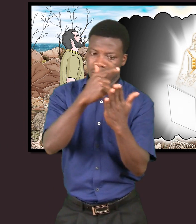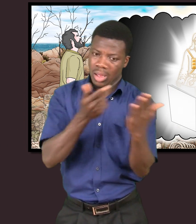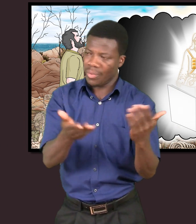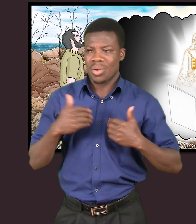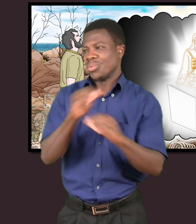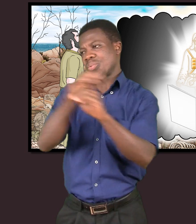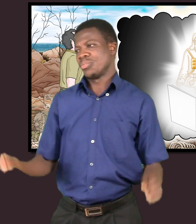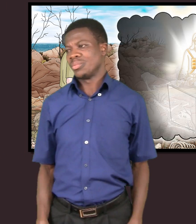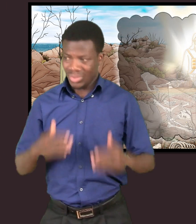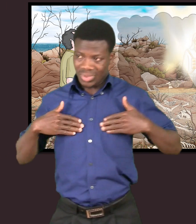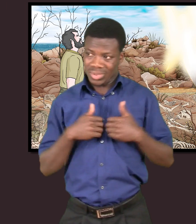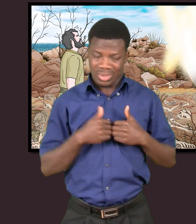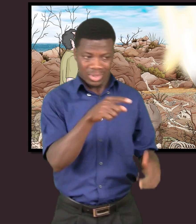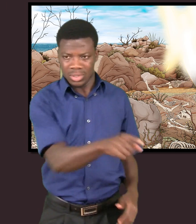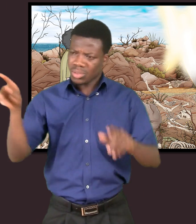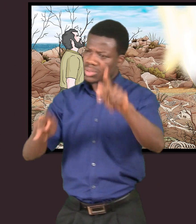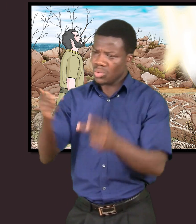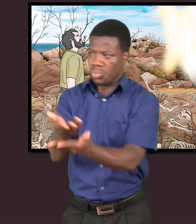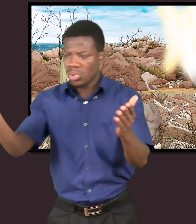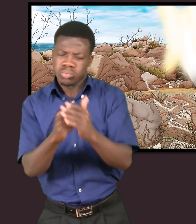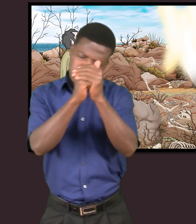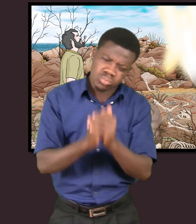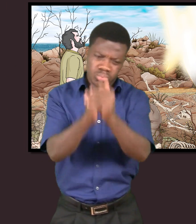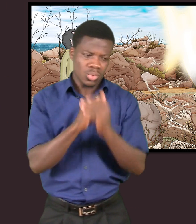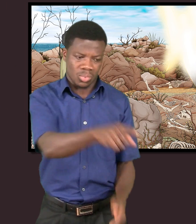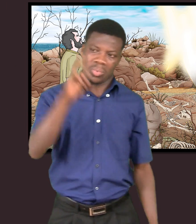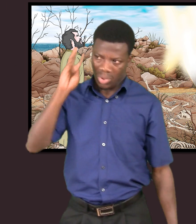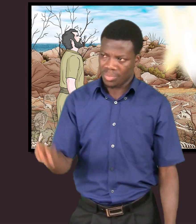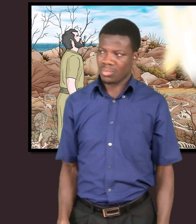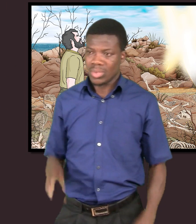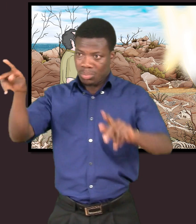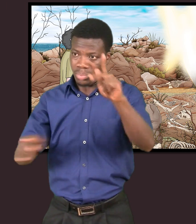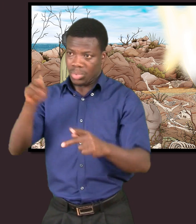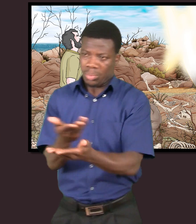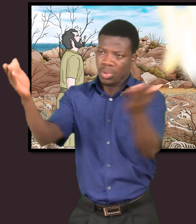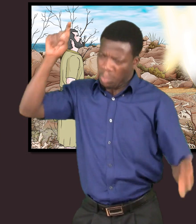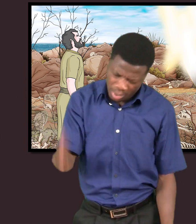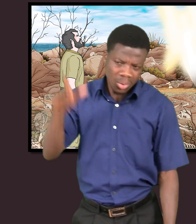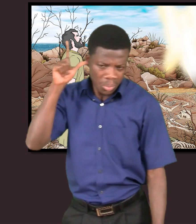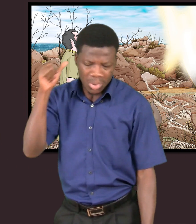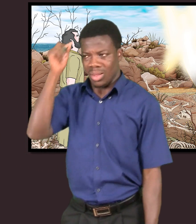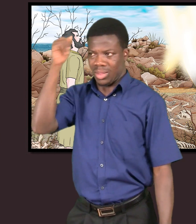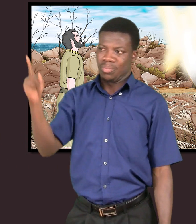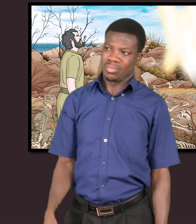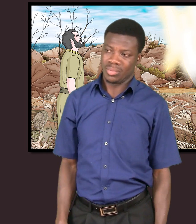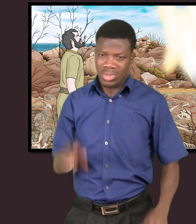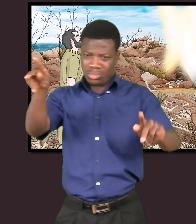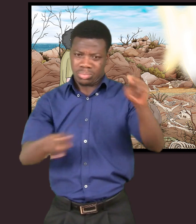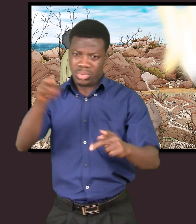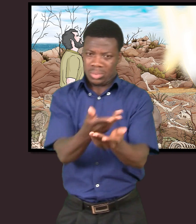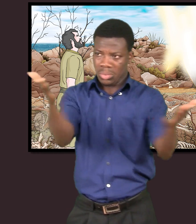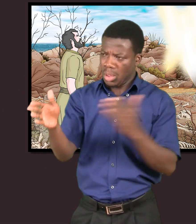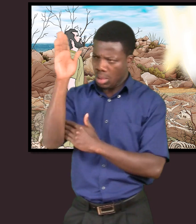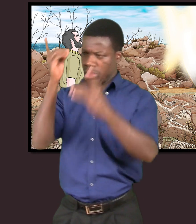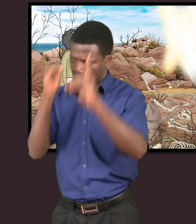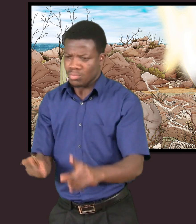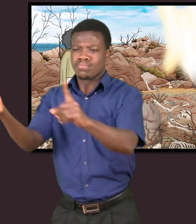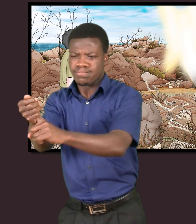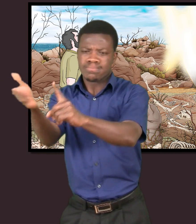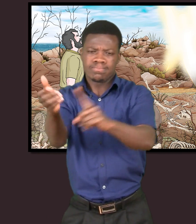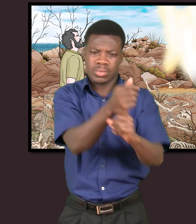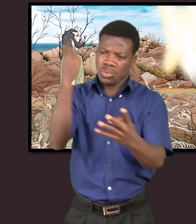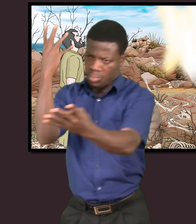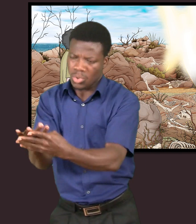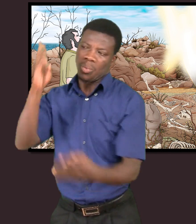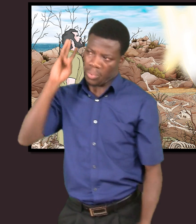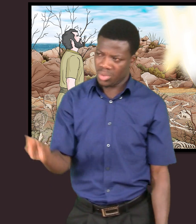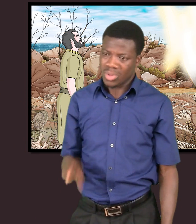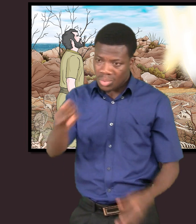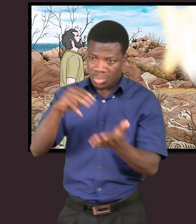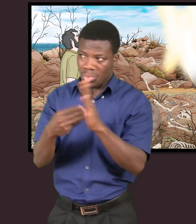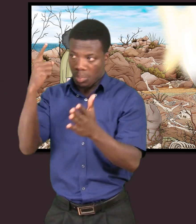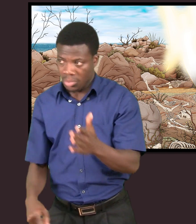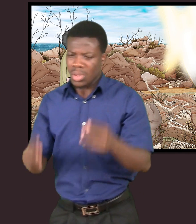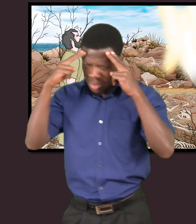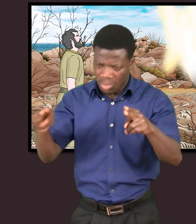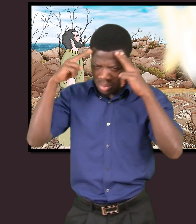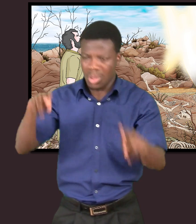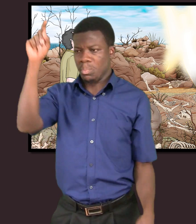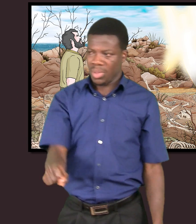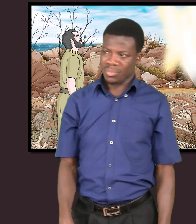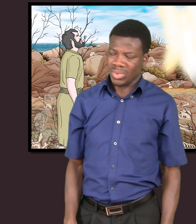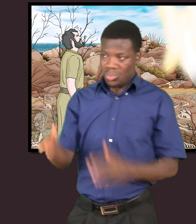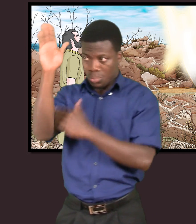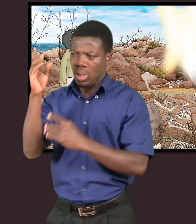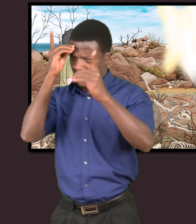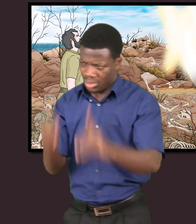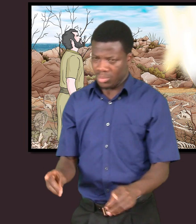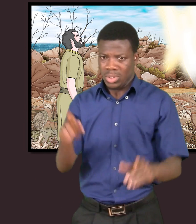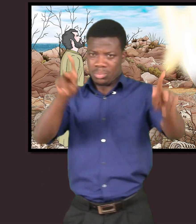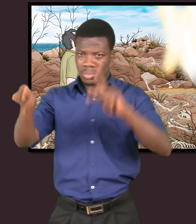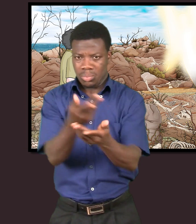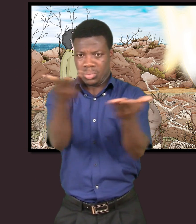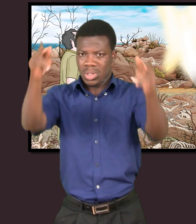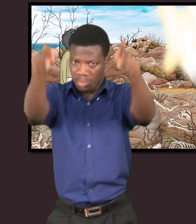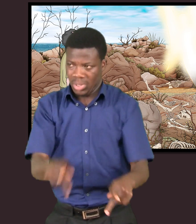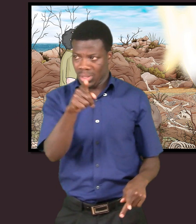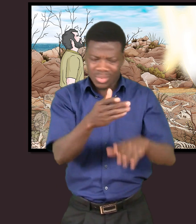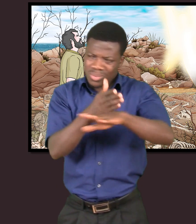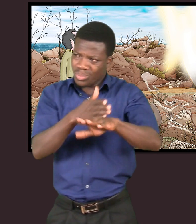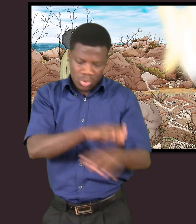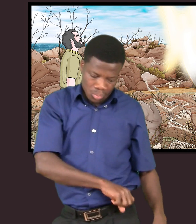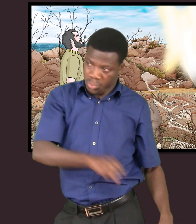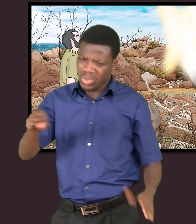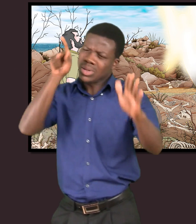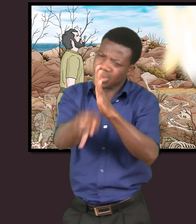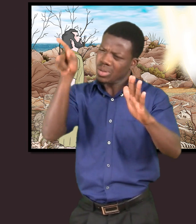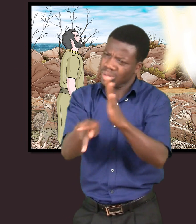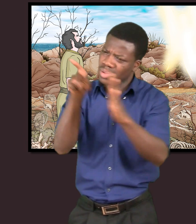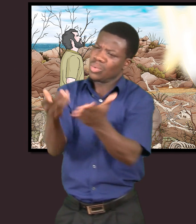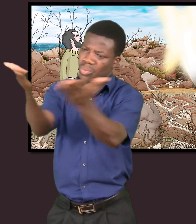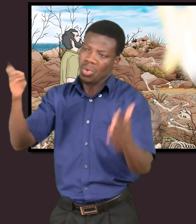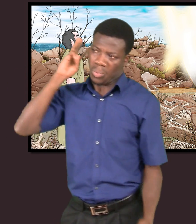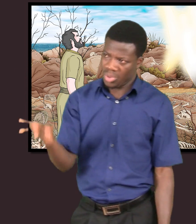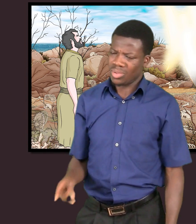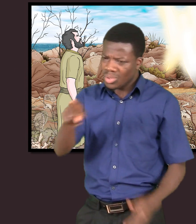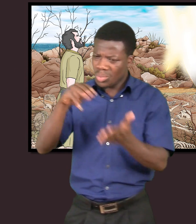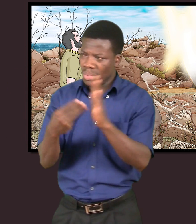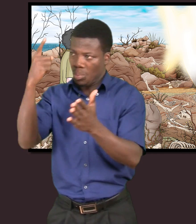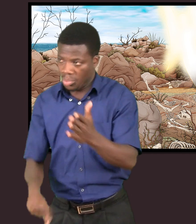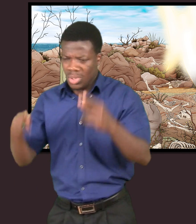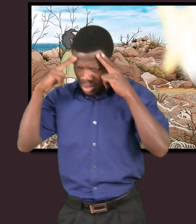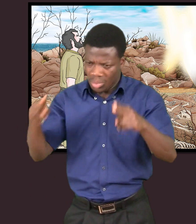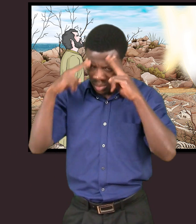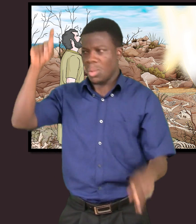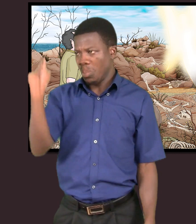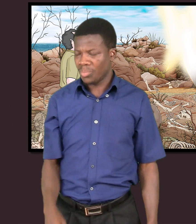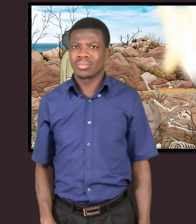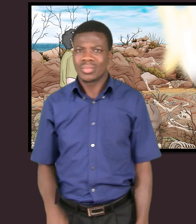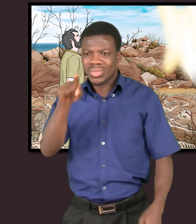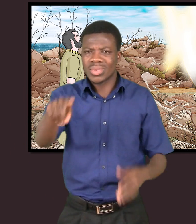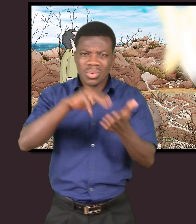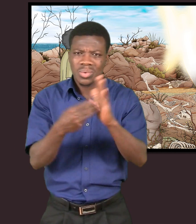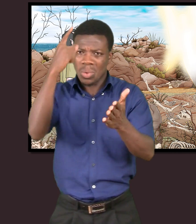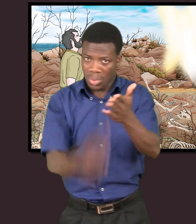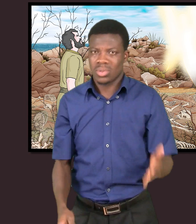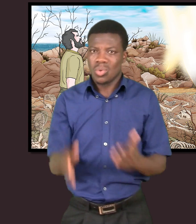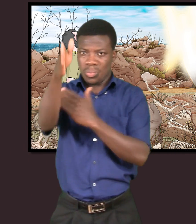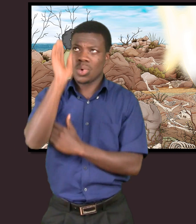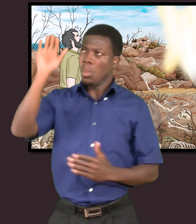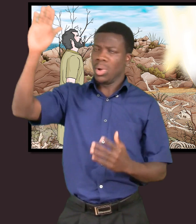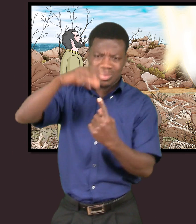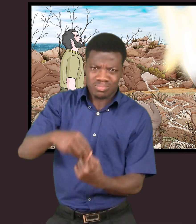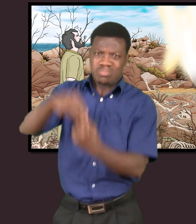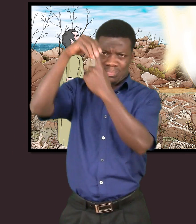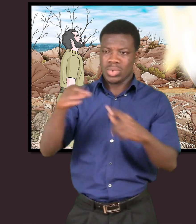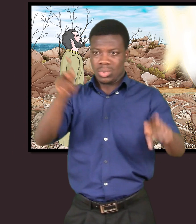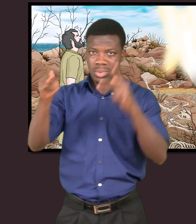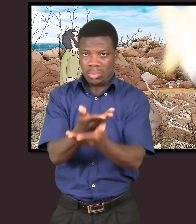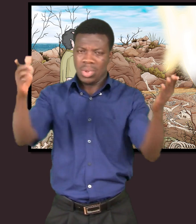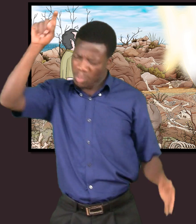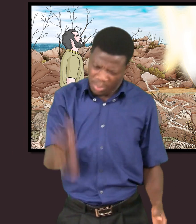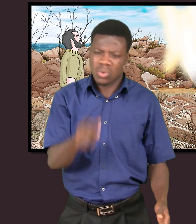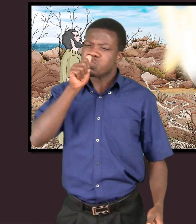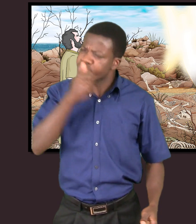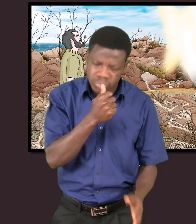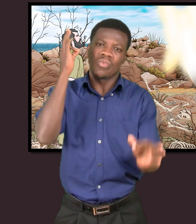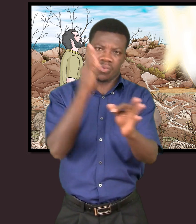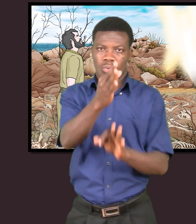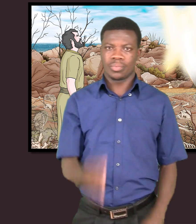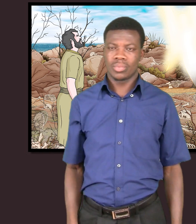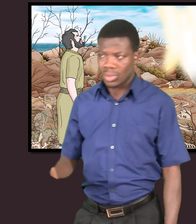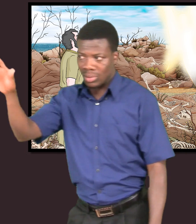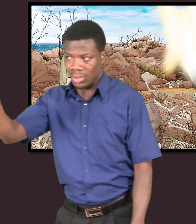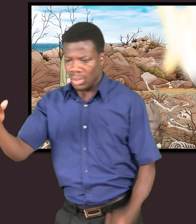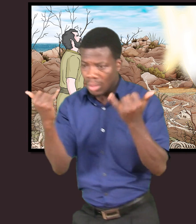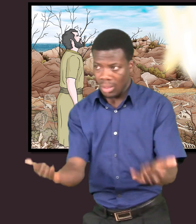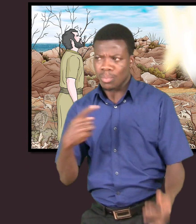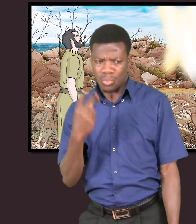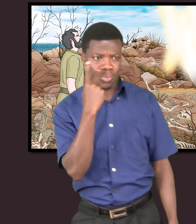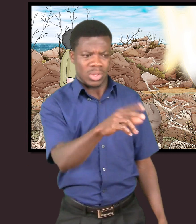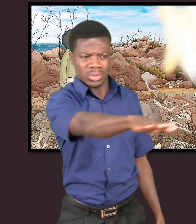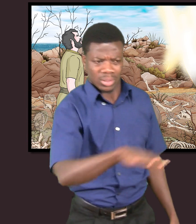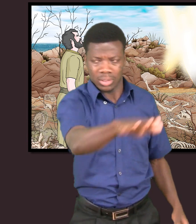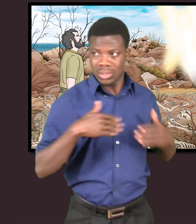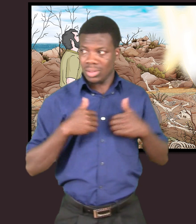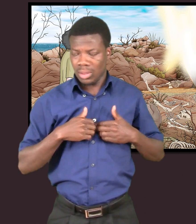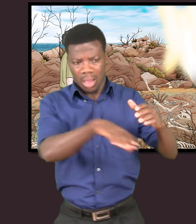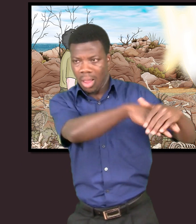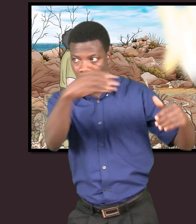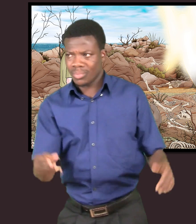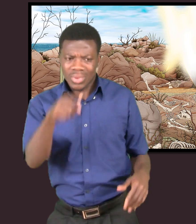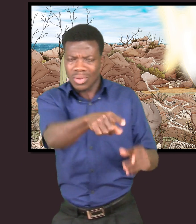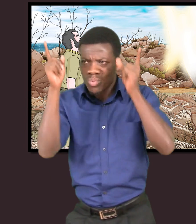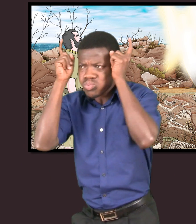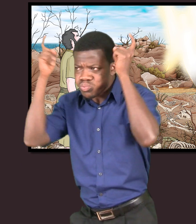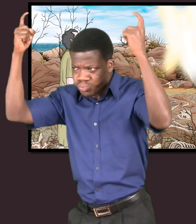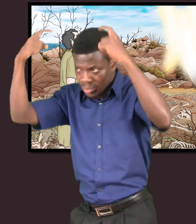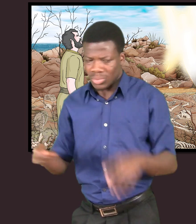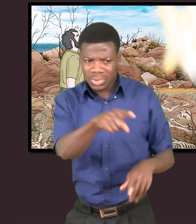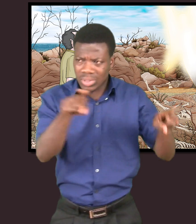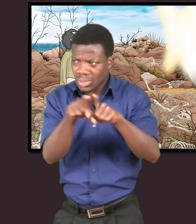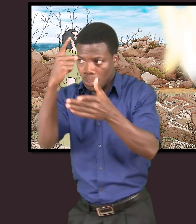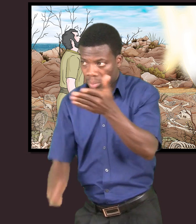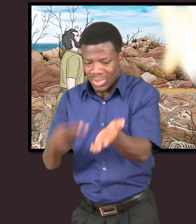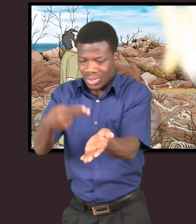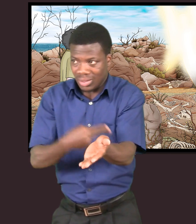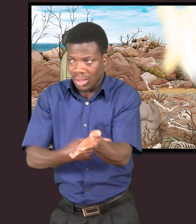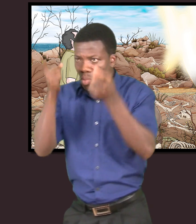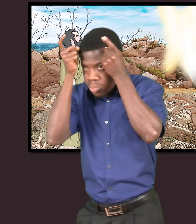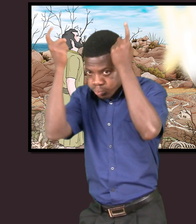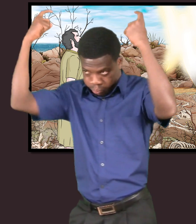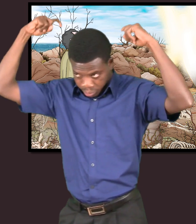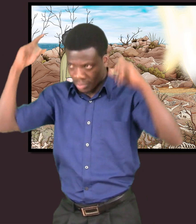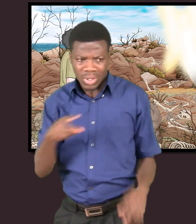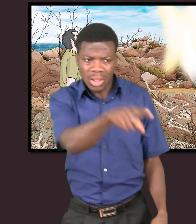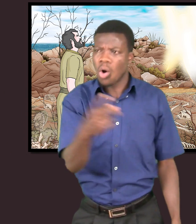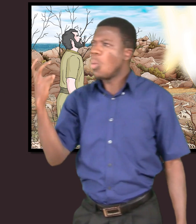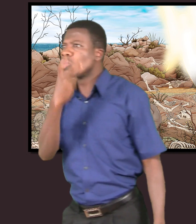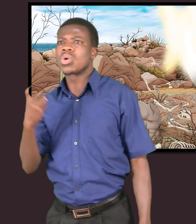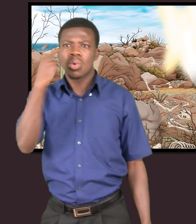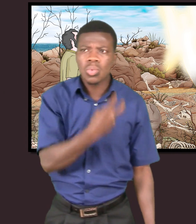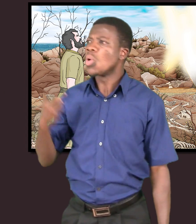He who has an ear, let him hear: “If anyone is destined for captivity, into captivity he will go; if anyone is to die by the sword, by the sword he must be killed.” Here is a call for the perseverance and faith of the saints.